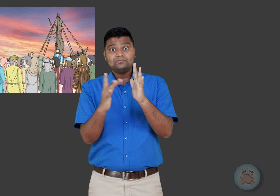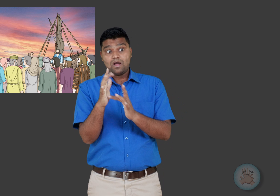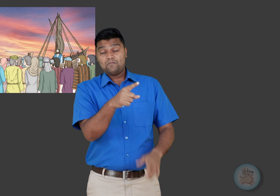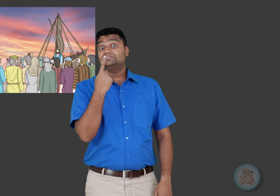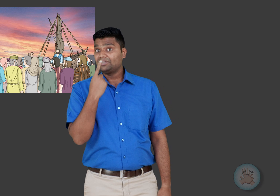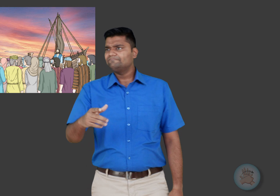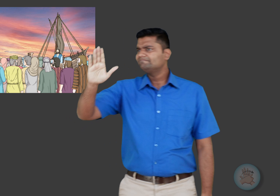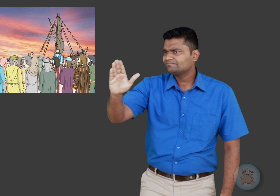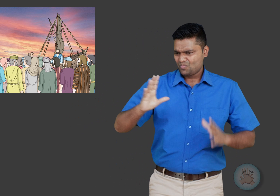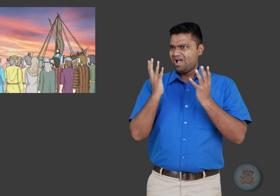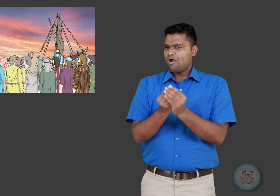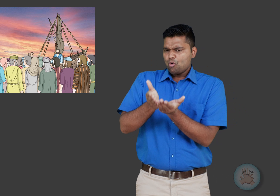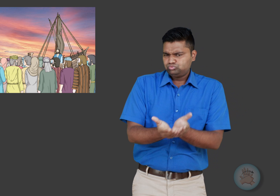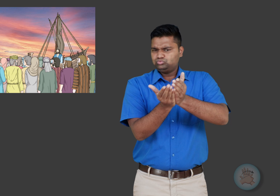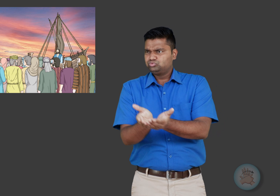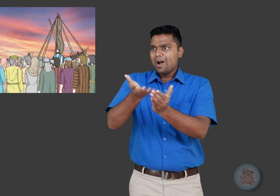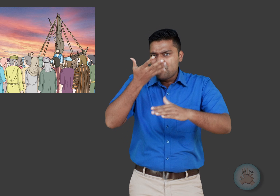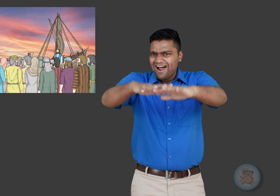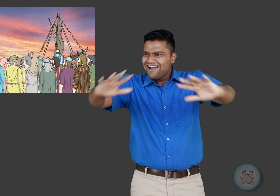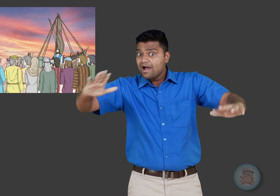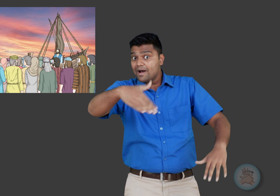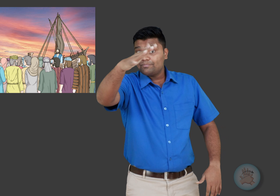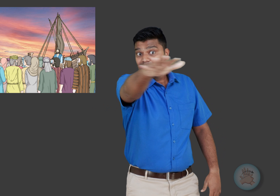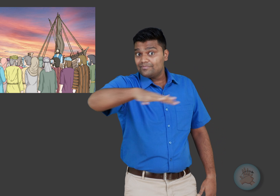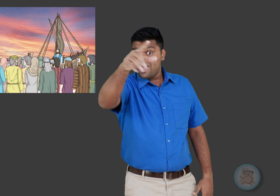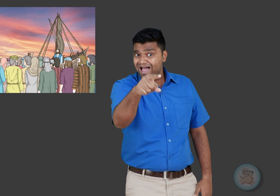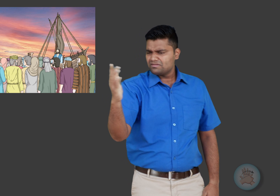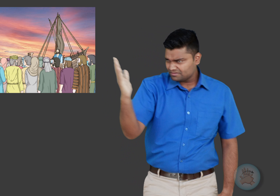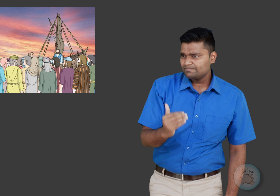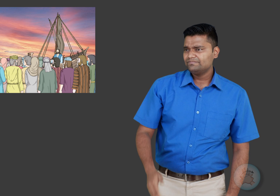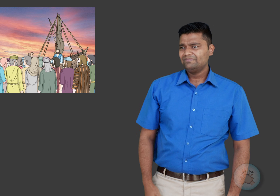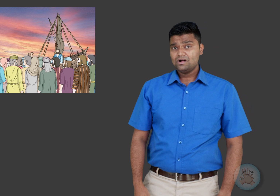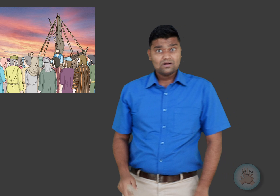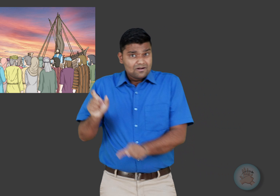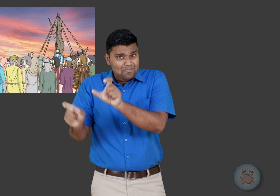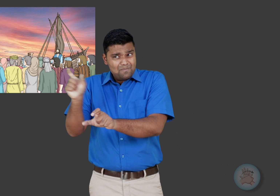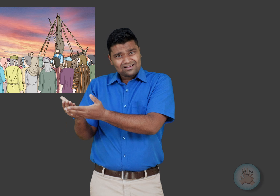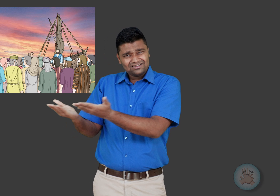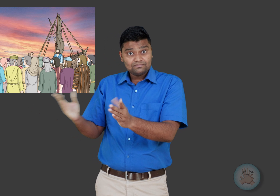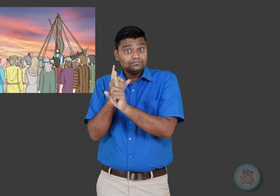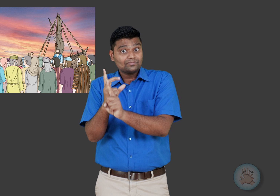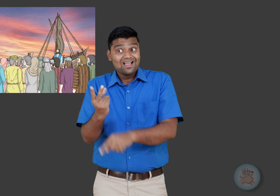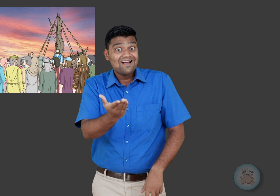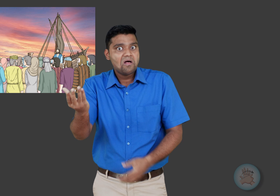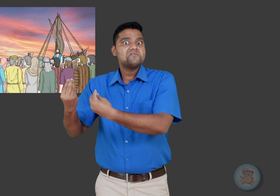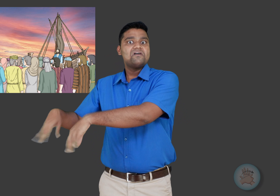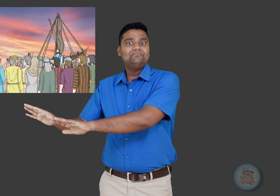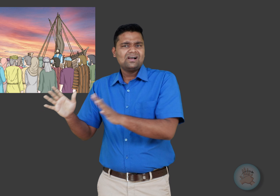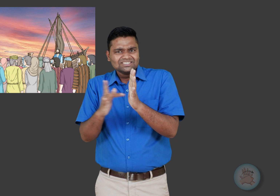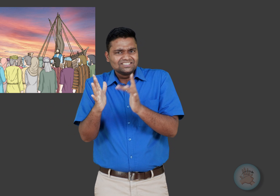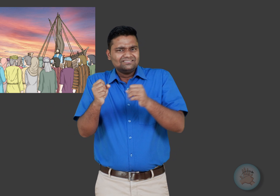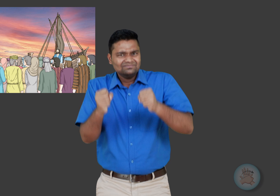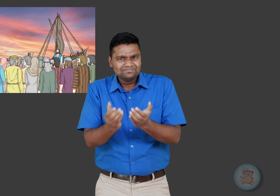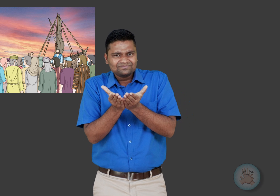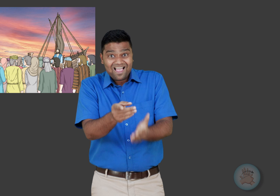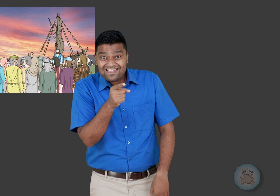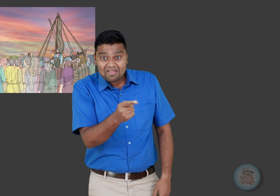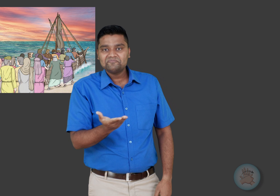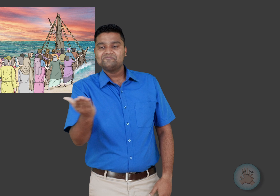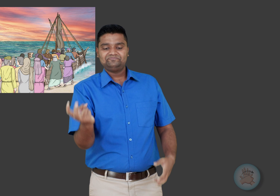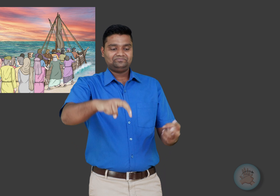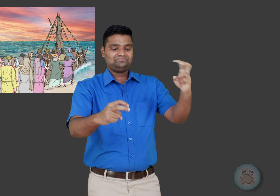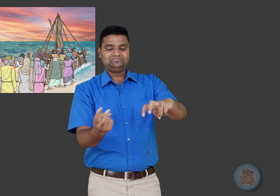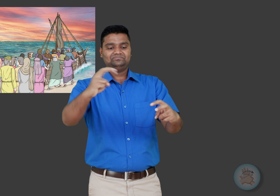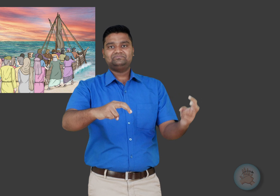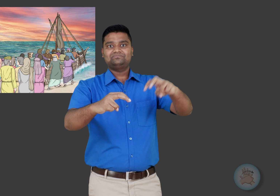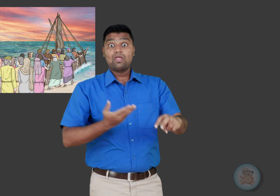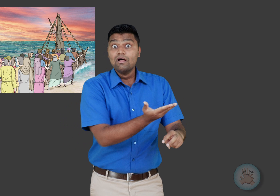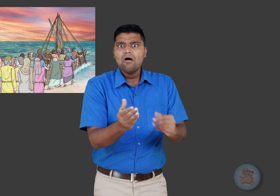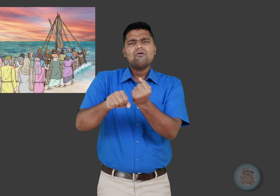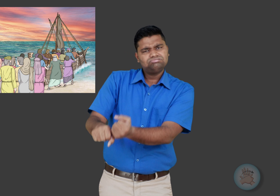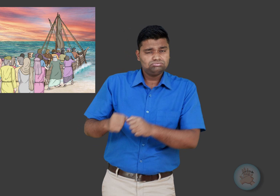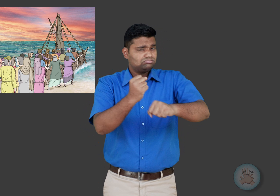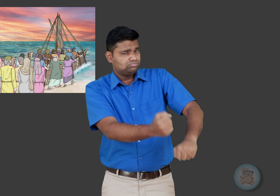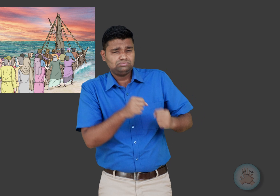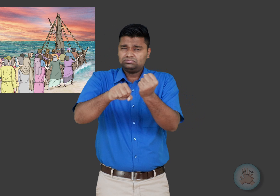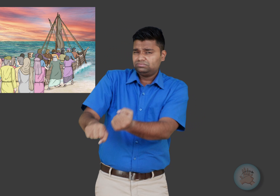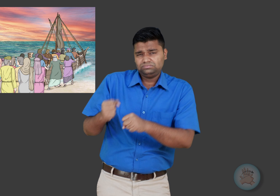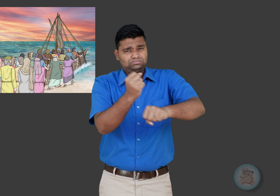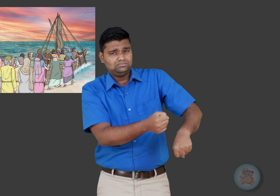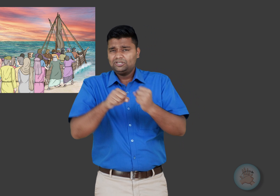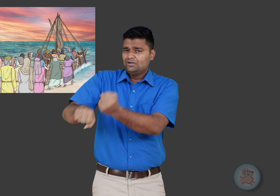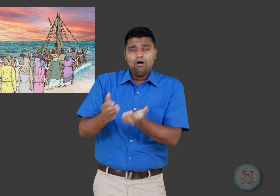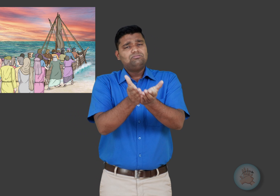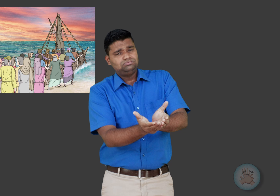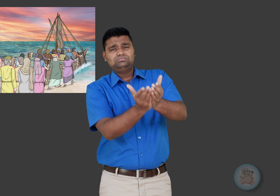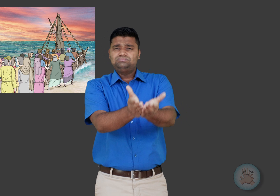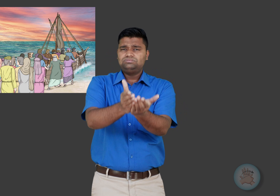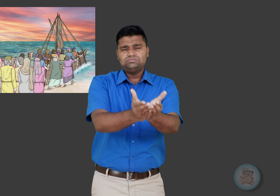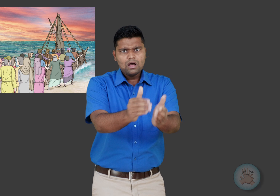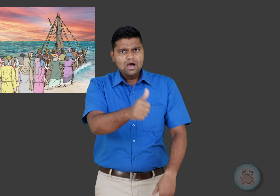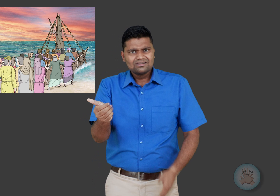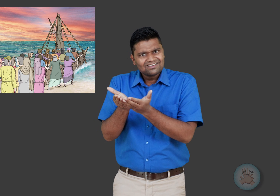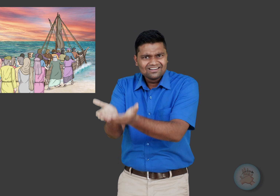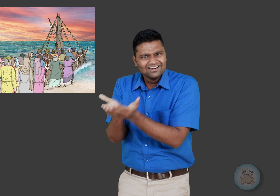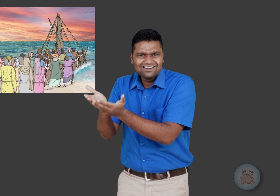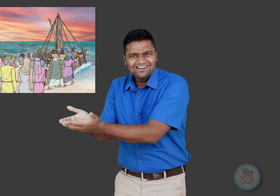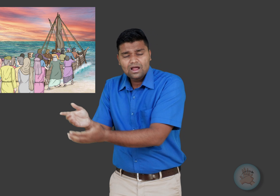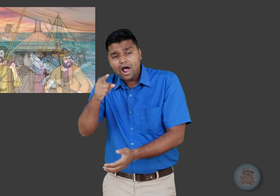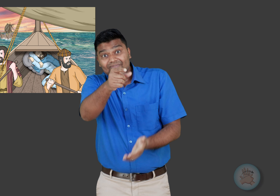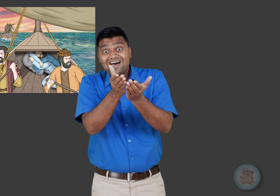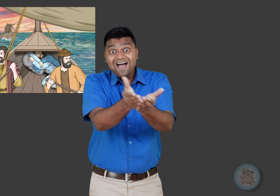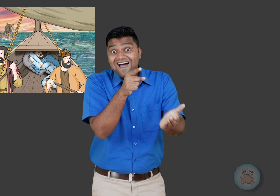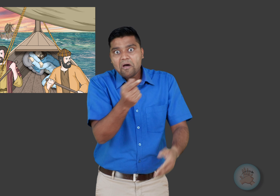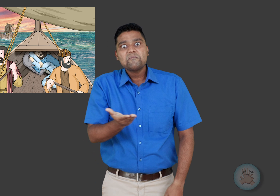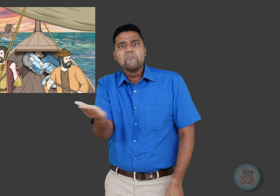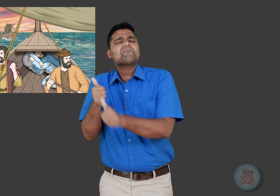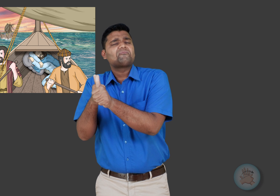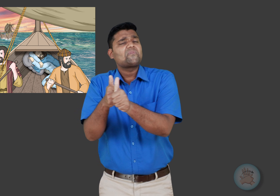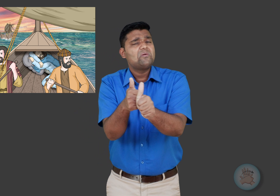After they had dismissed the crowd, they took Jesus with them, since He was already in the boat.